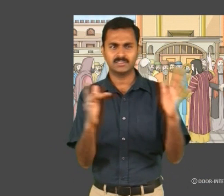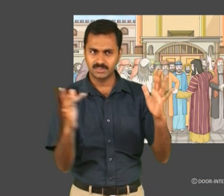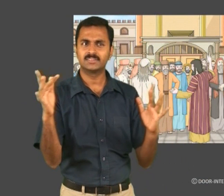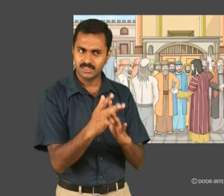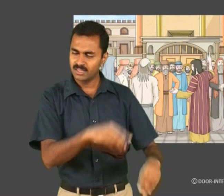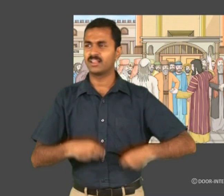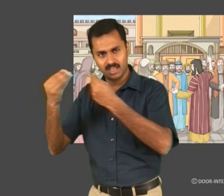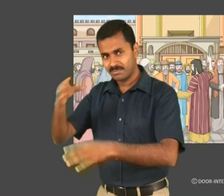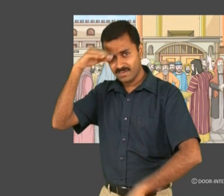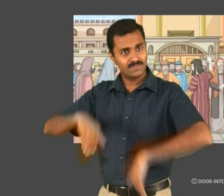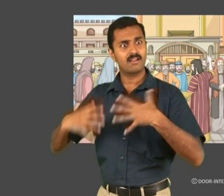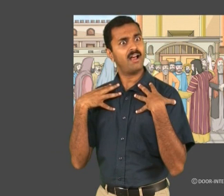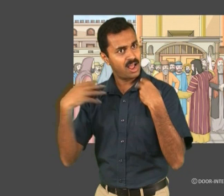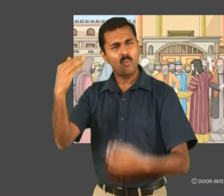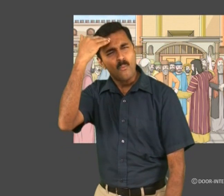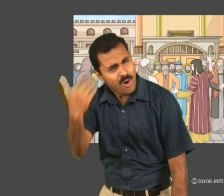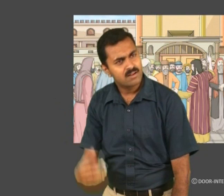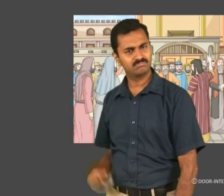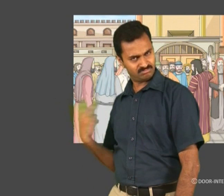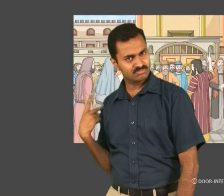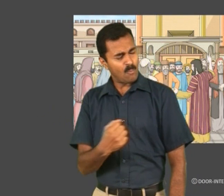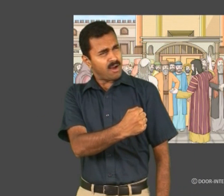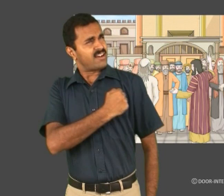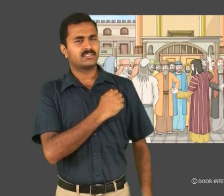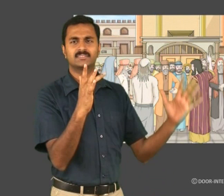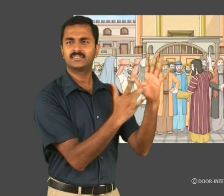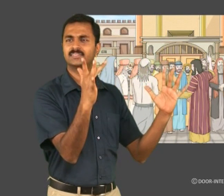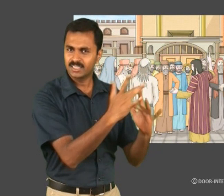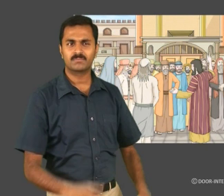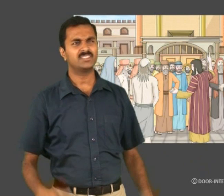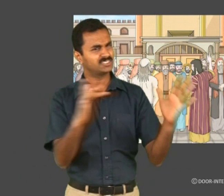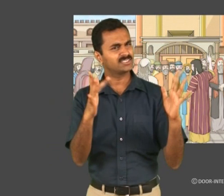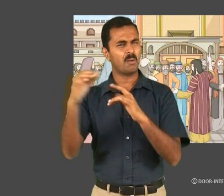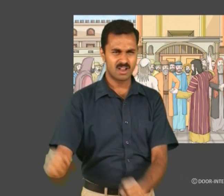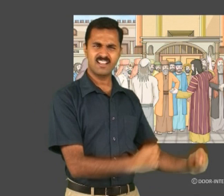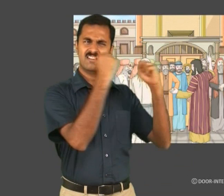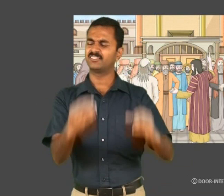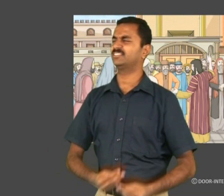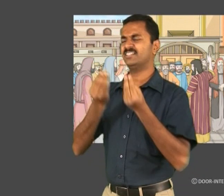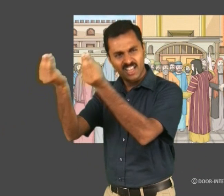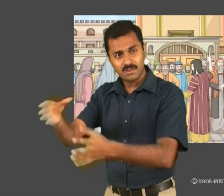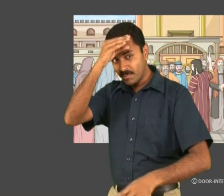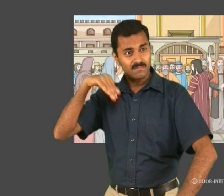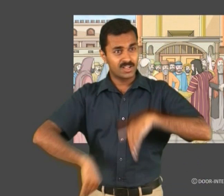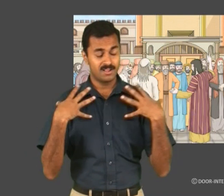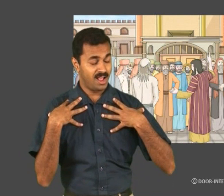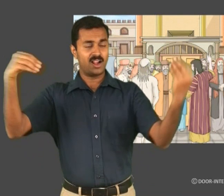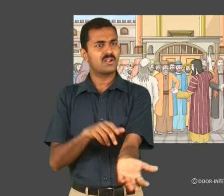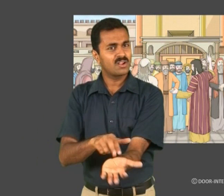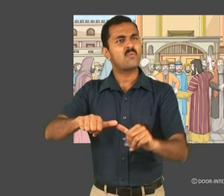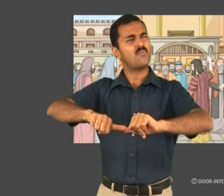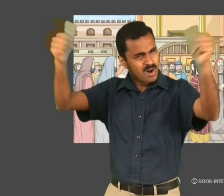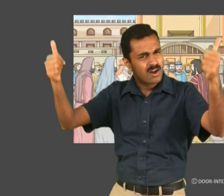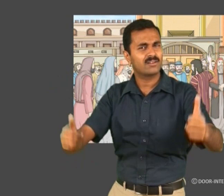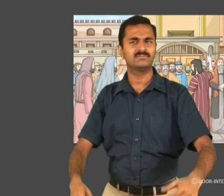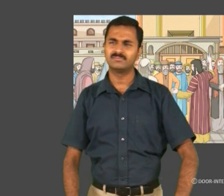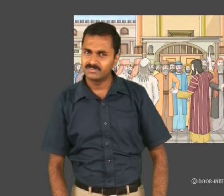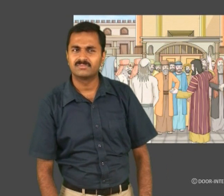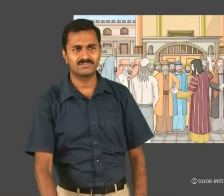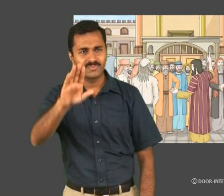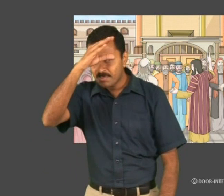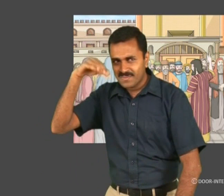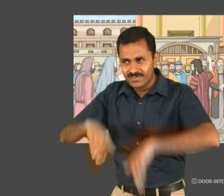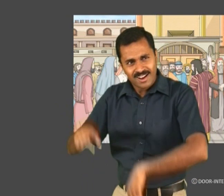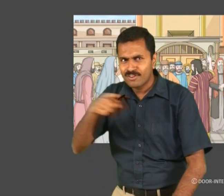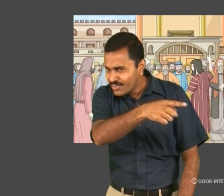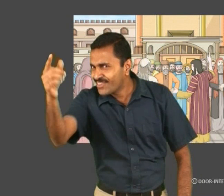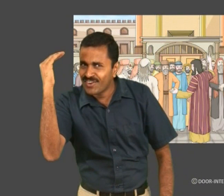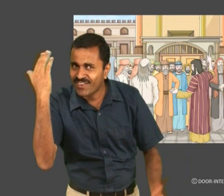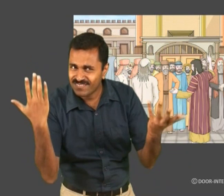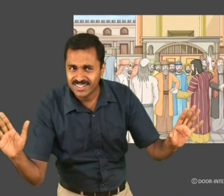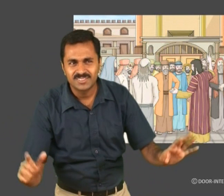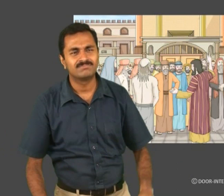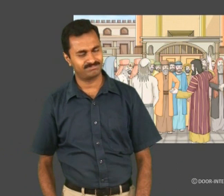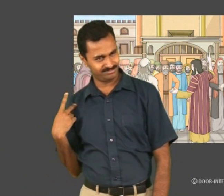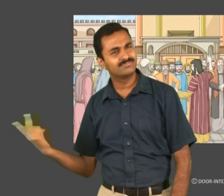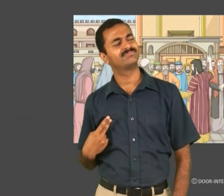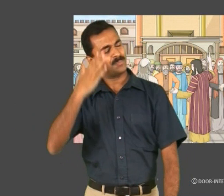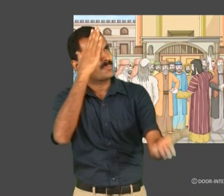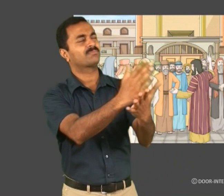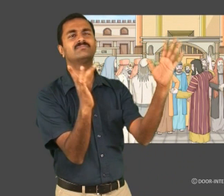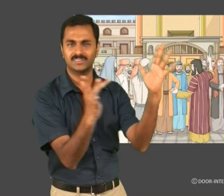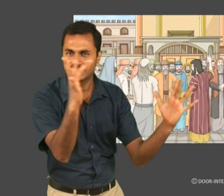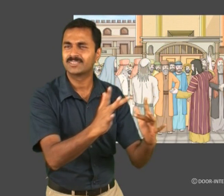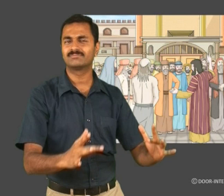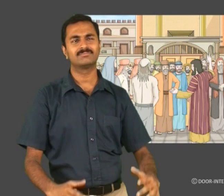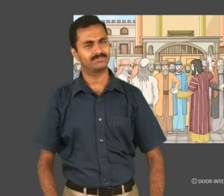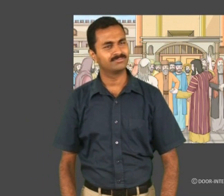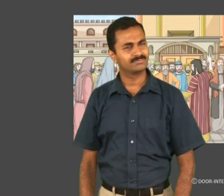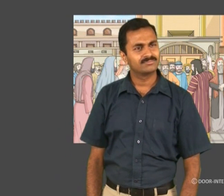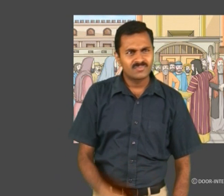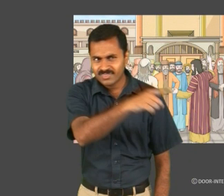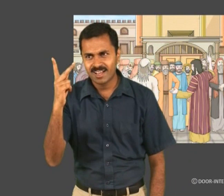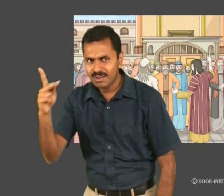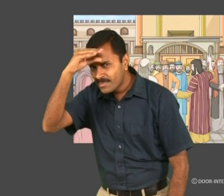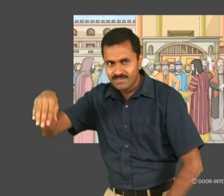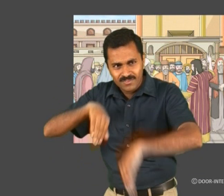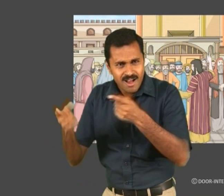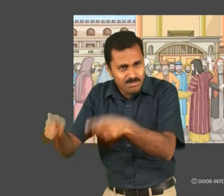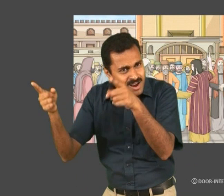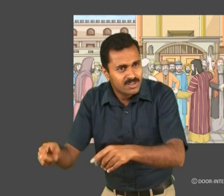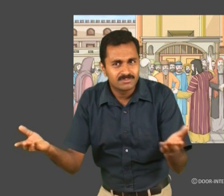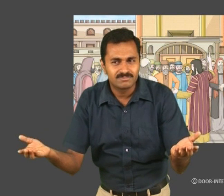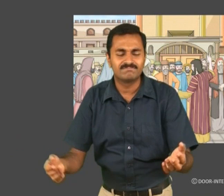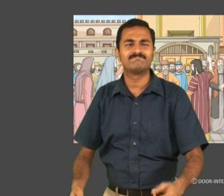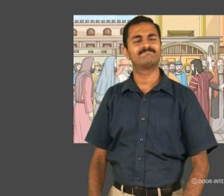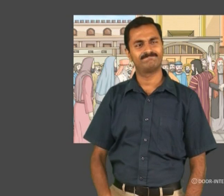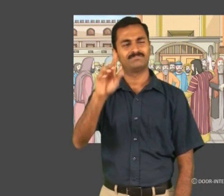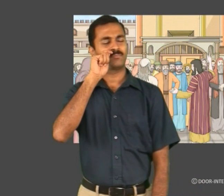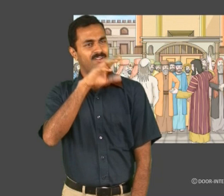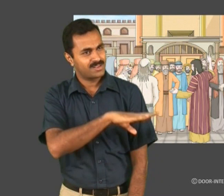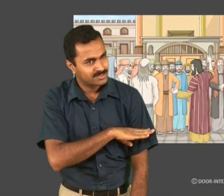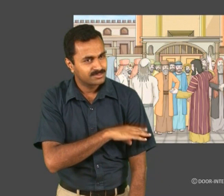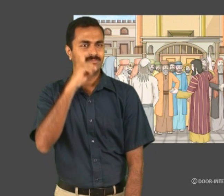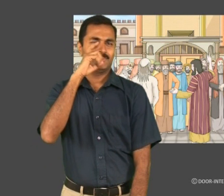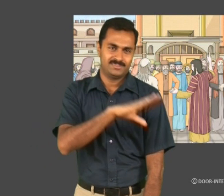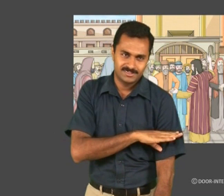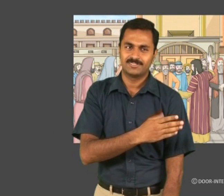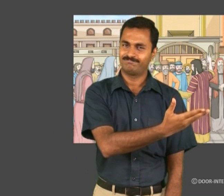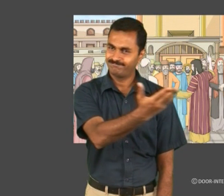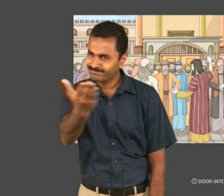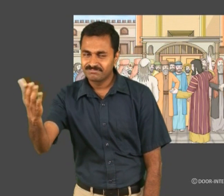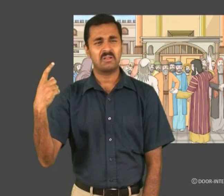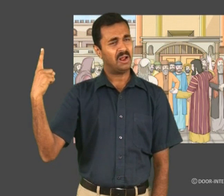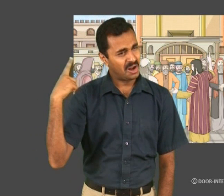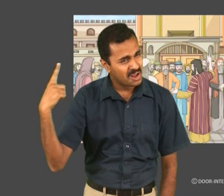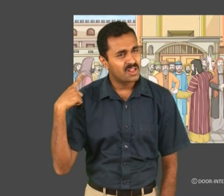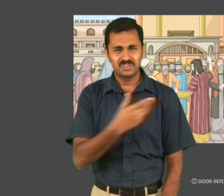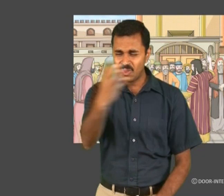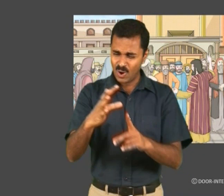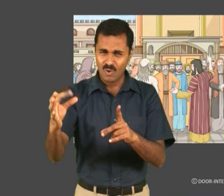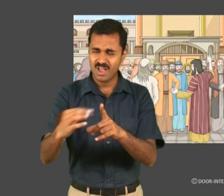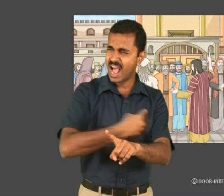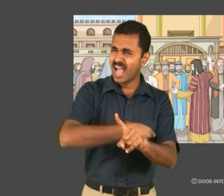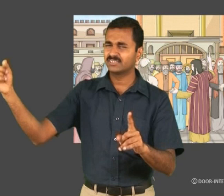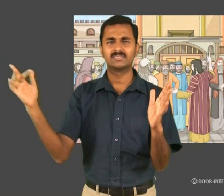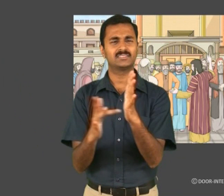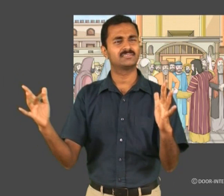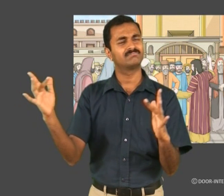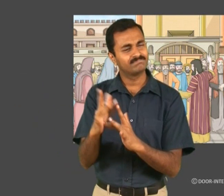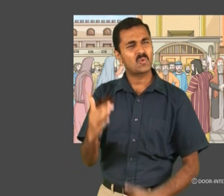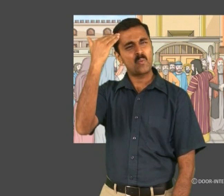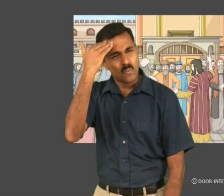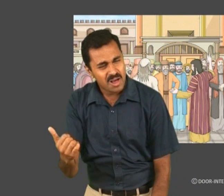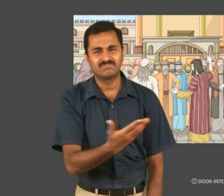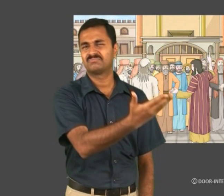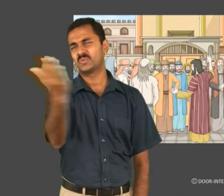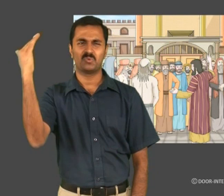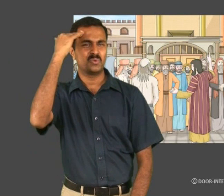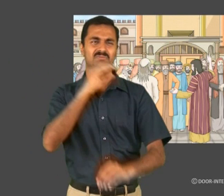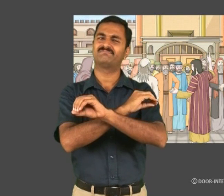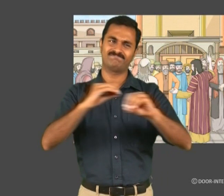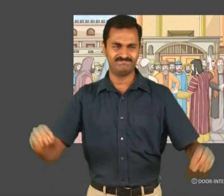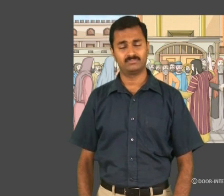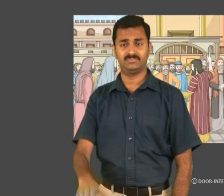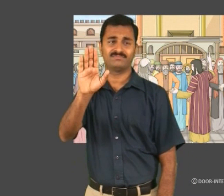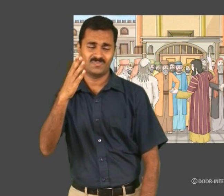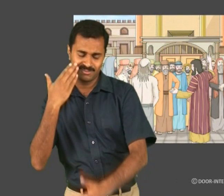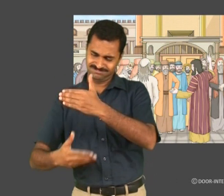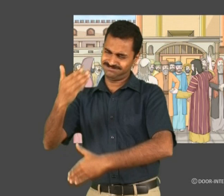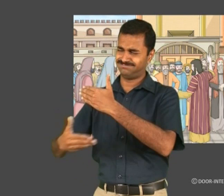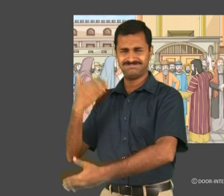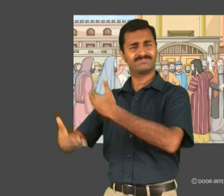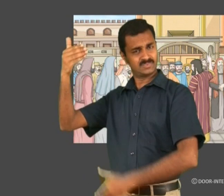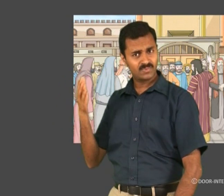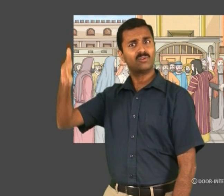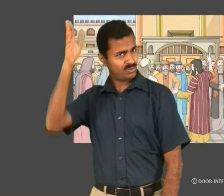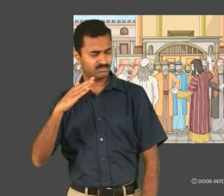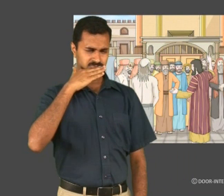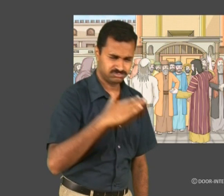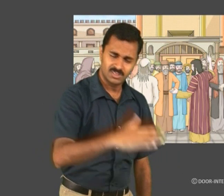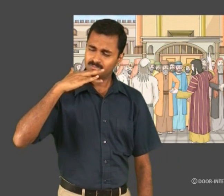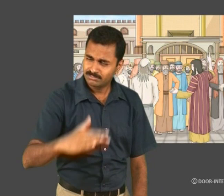It is Jesus’ name and the faith that comes through Him that has given him this complete healing in your presence. And now, brothers, I know that you acted in ignorance, as did your leaders.